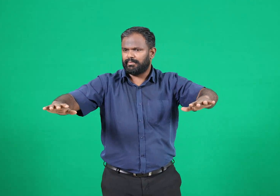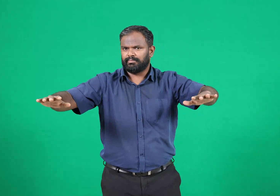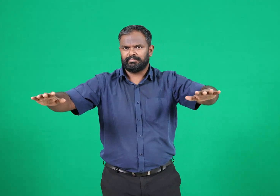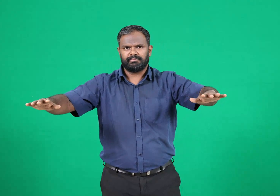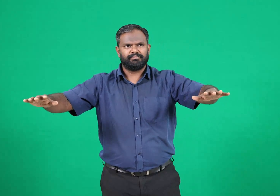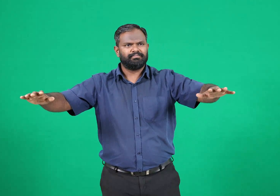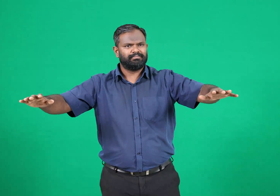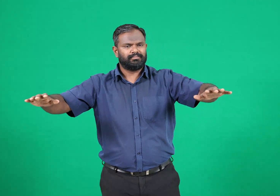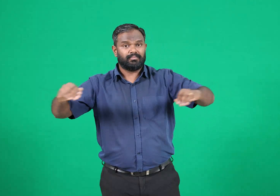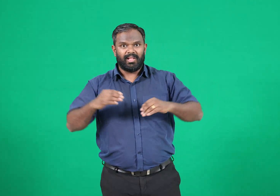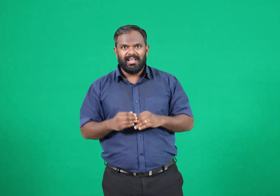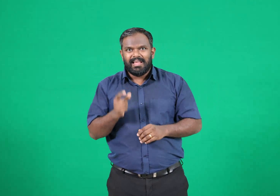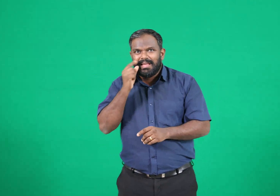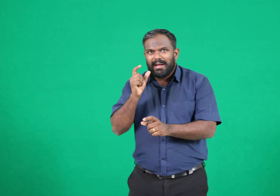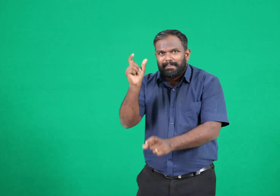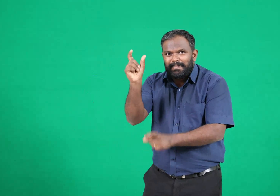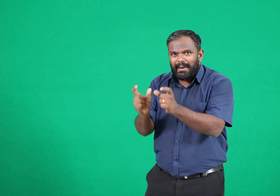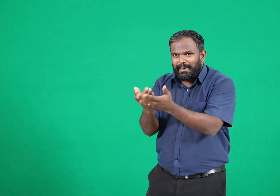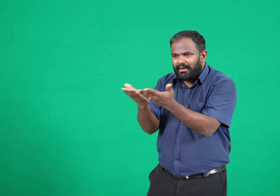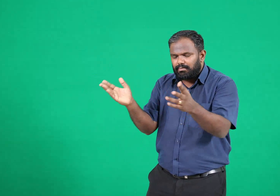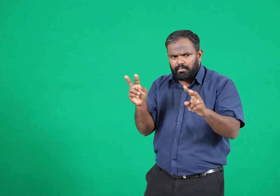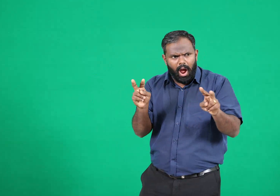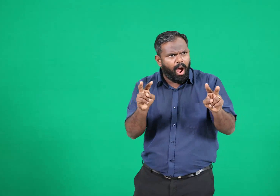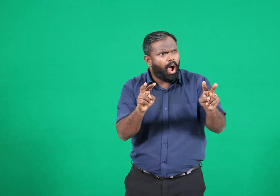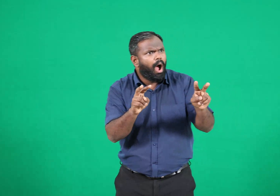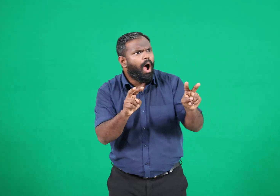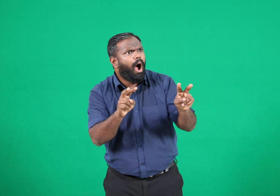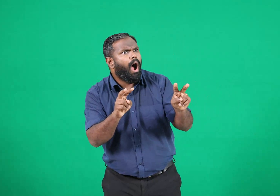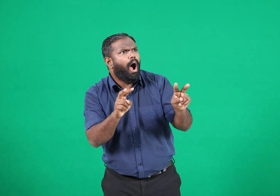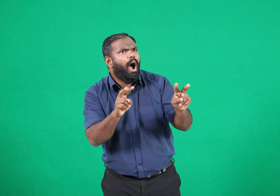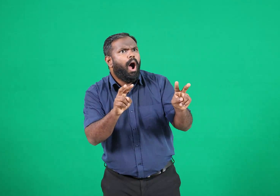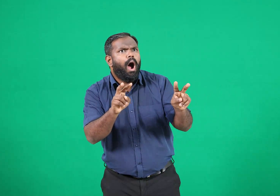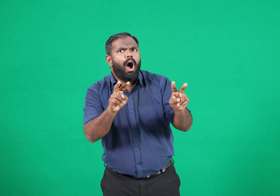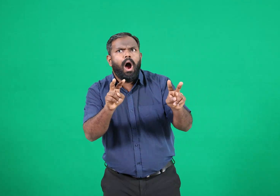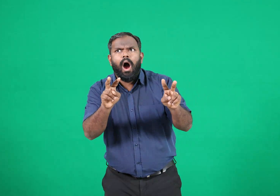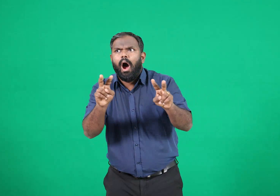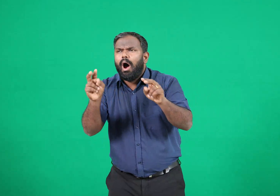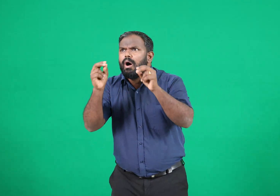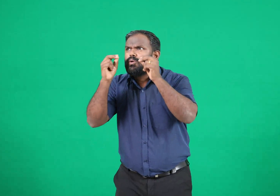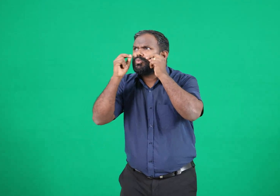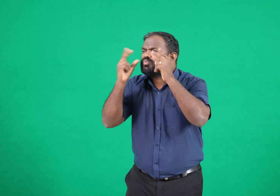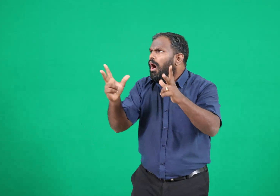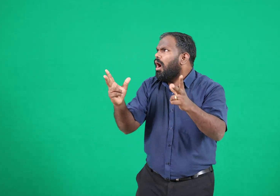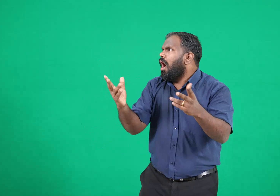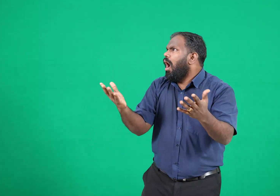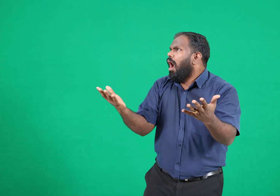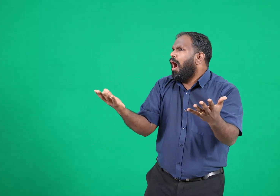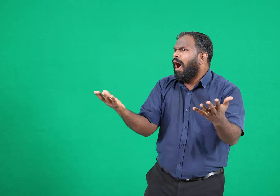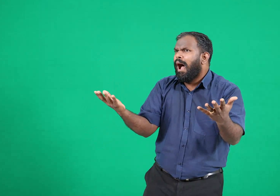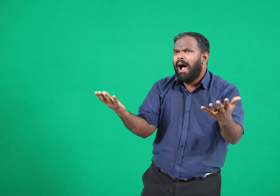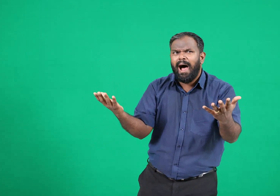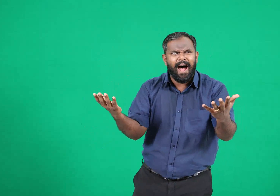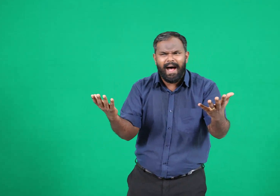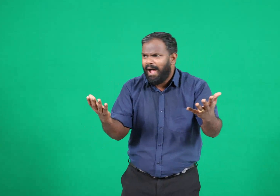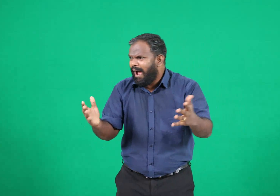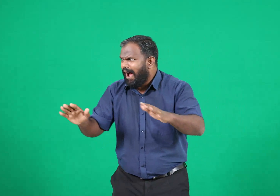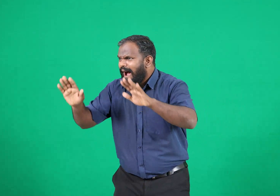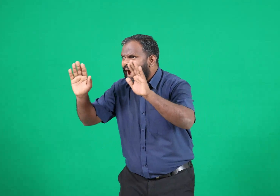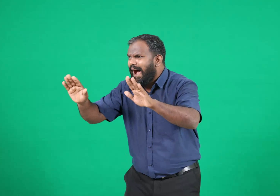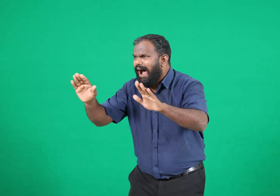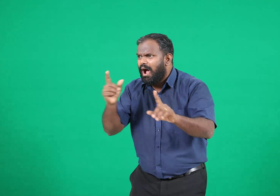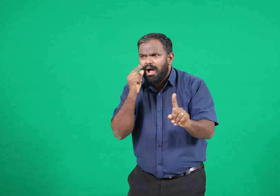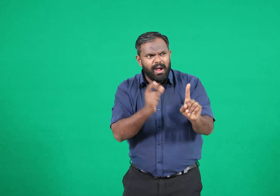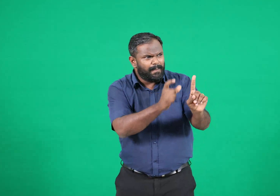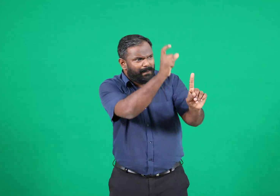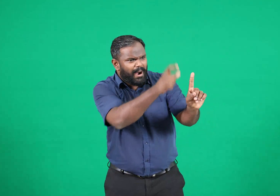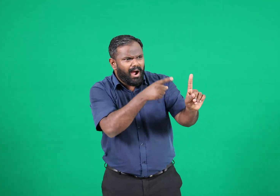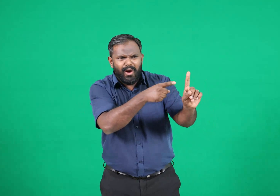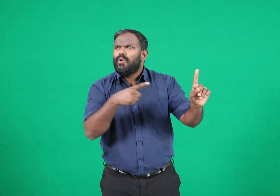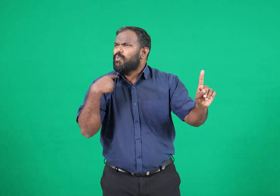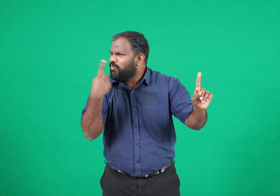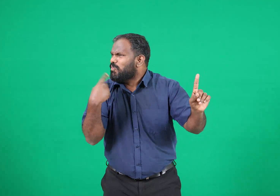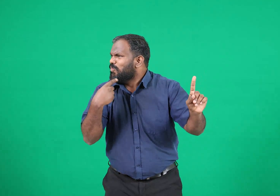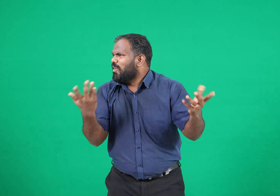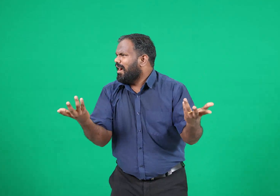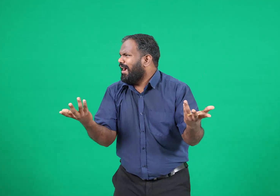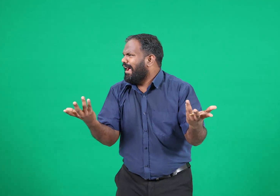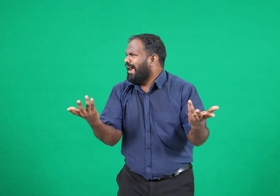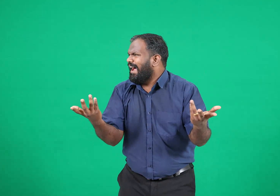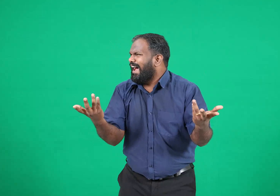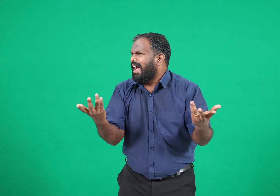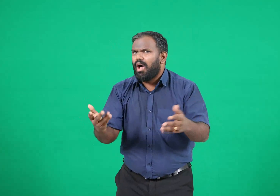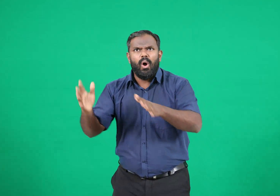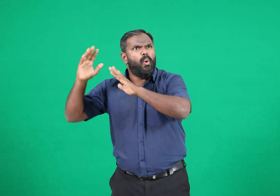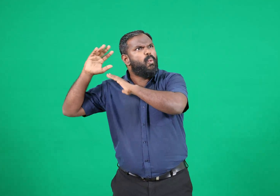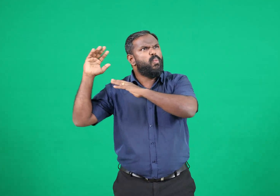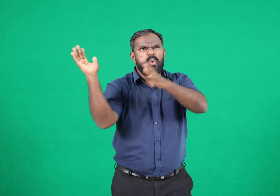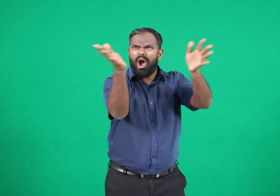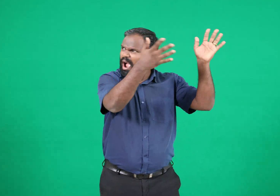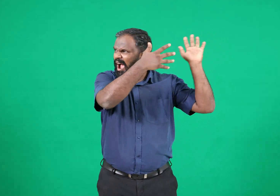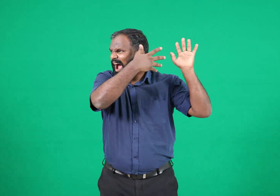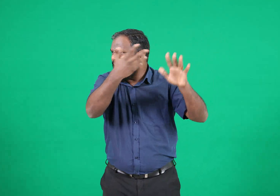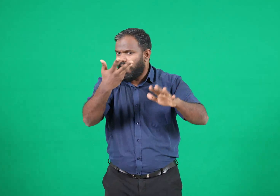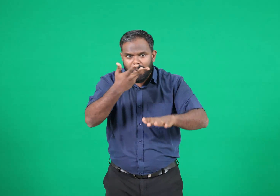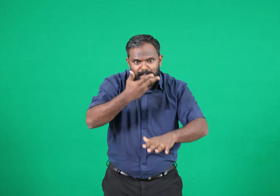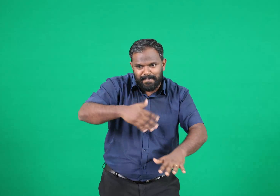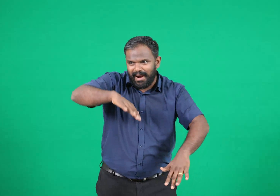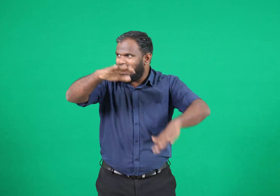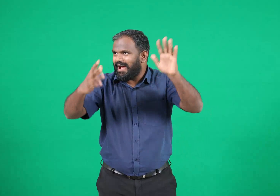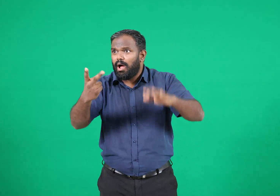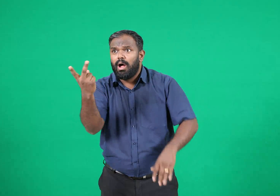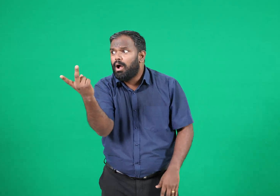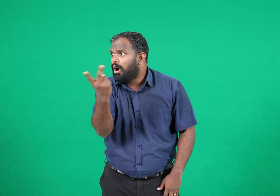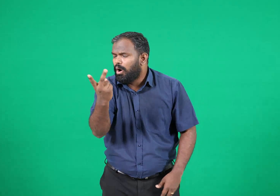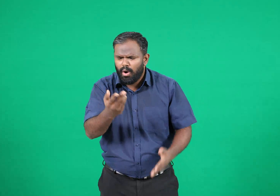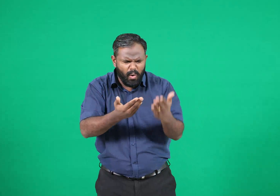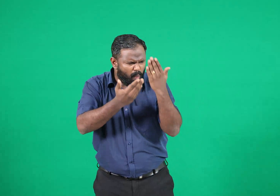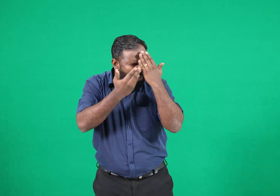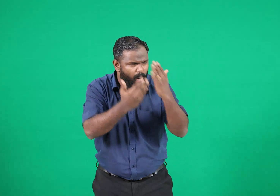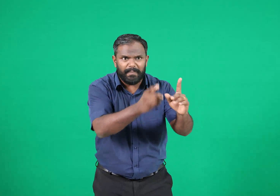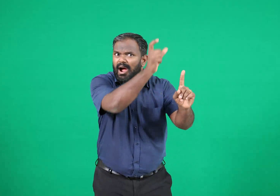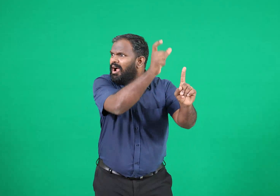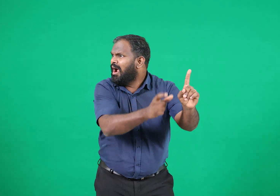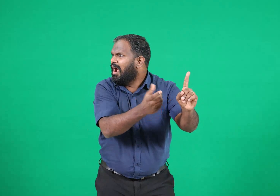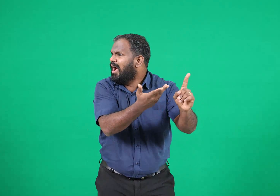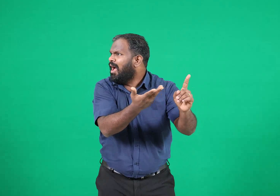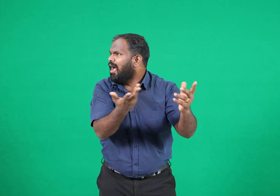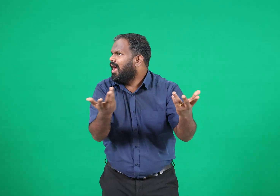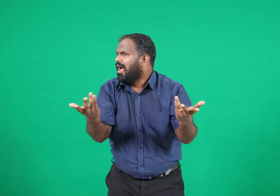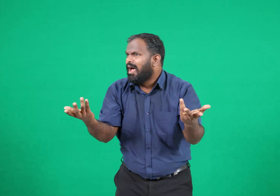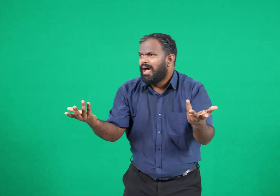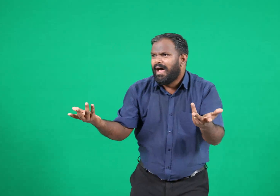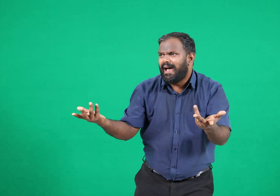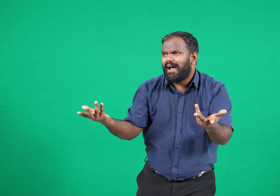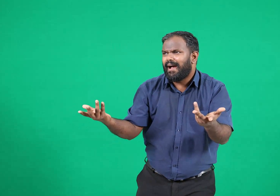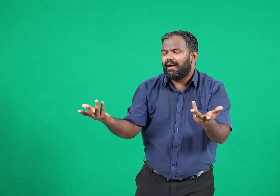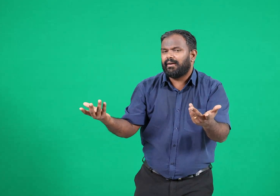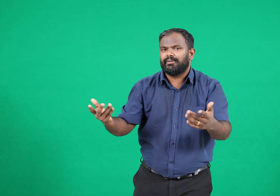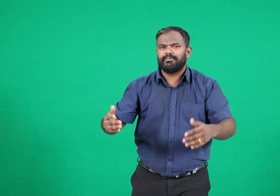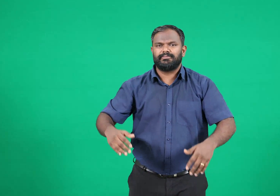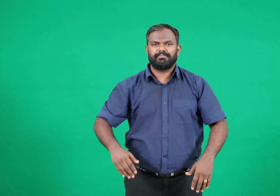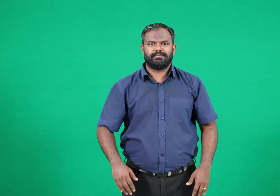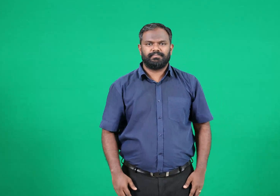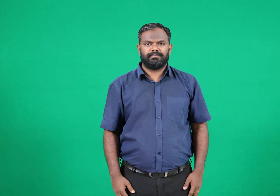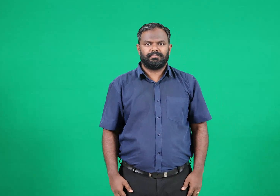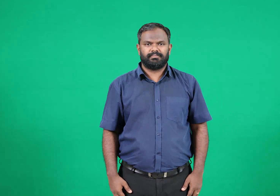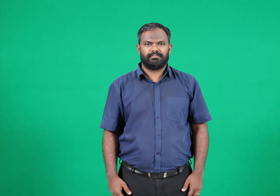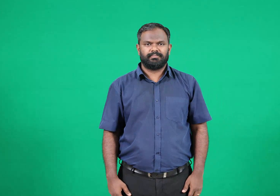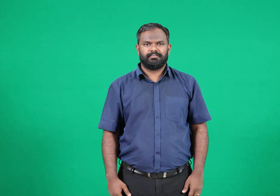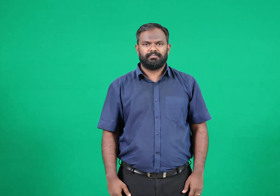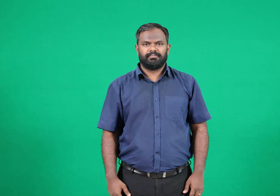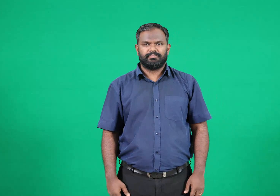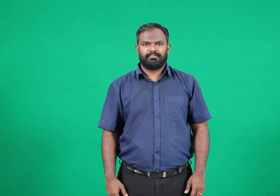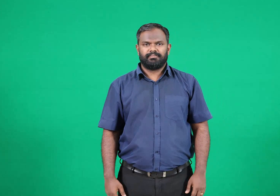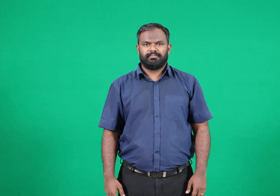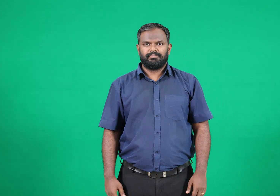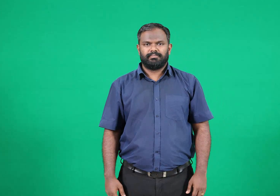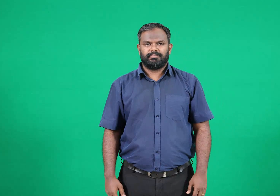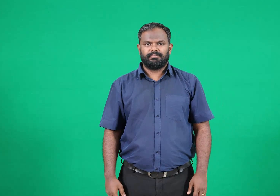The men were amazed and asked, "What kind of man is this? Even the winds and the sea obey Him!"